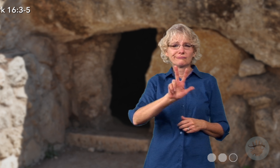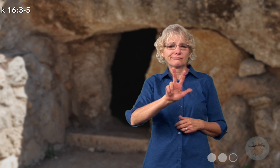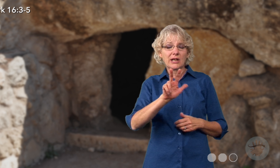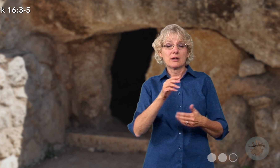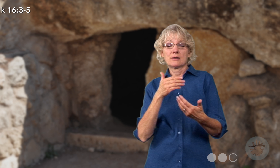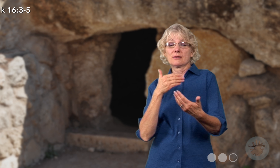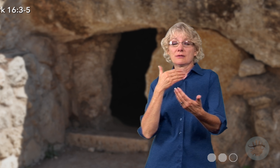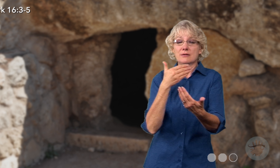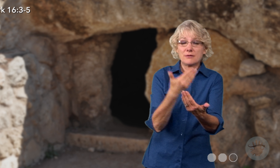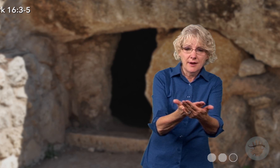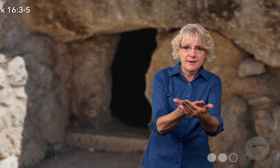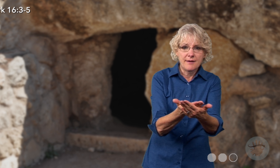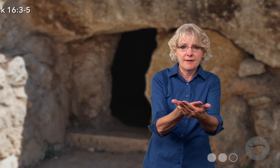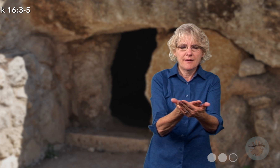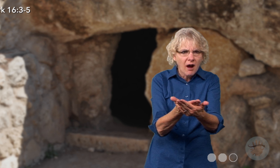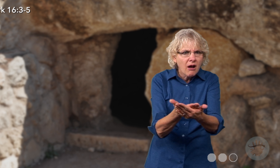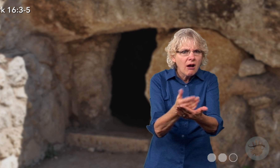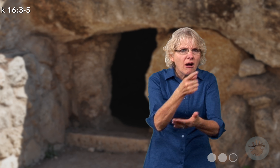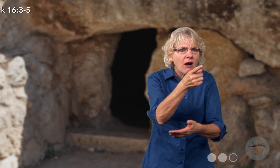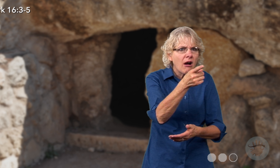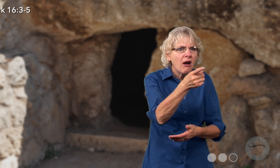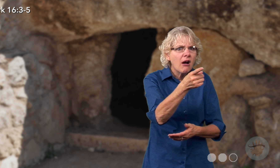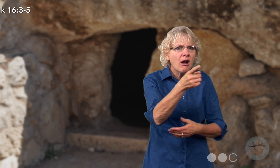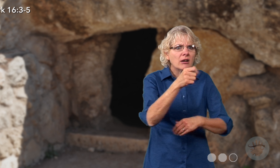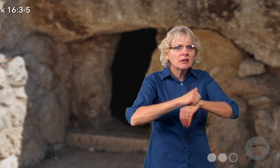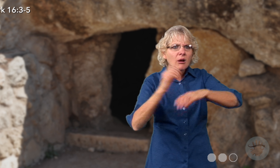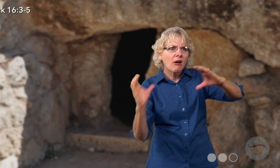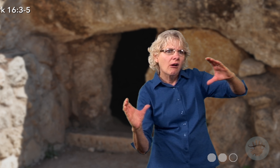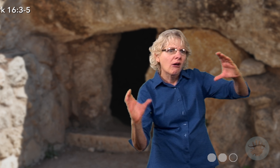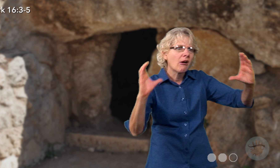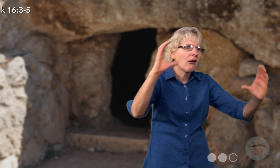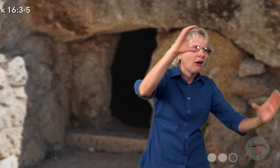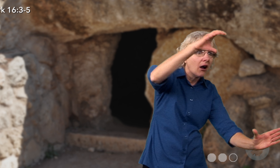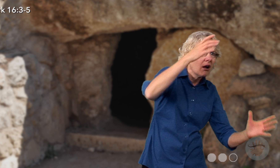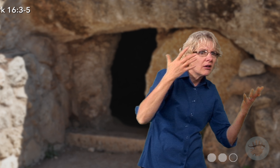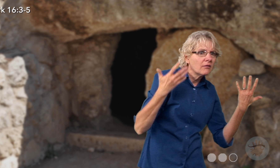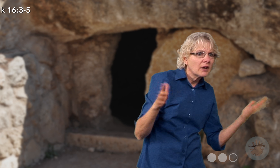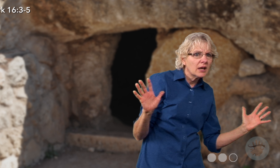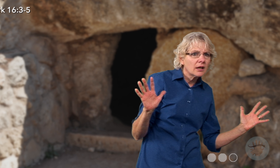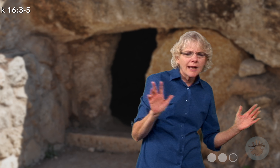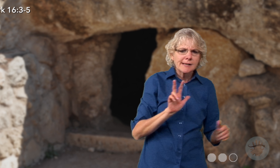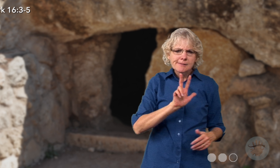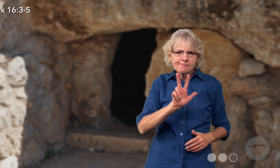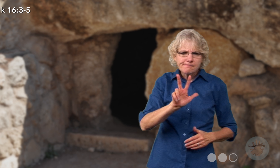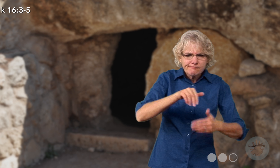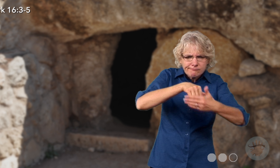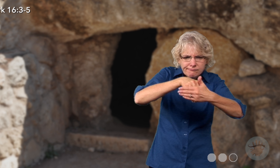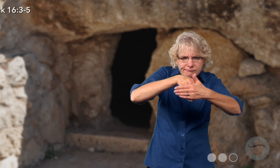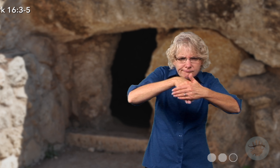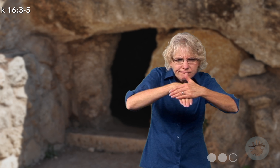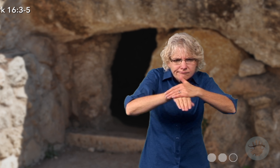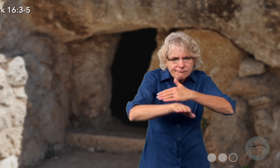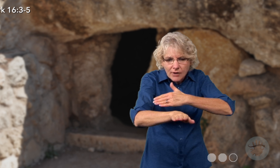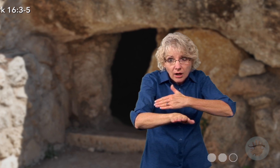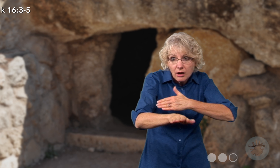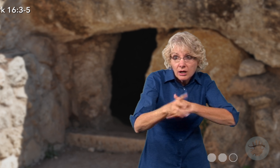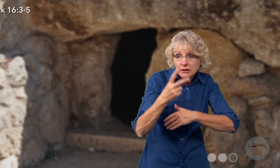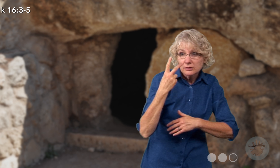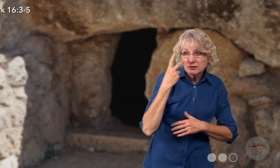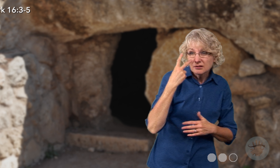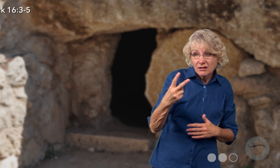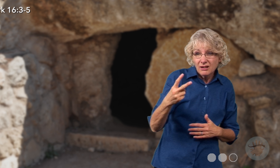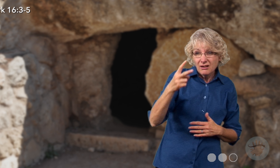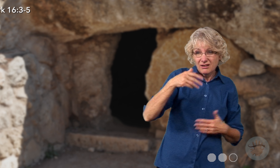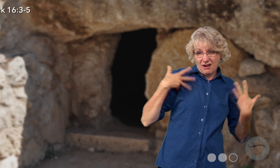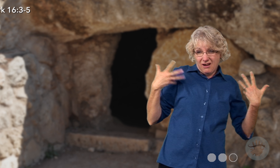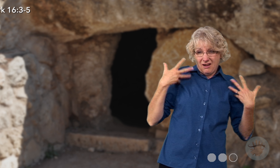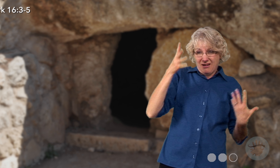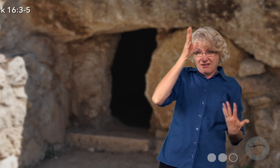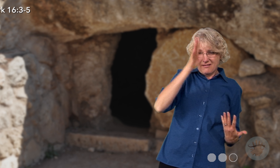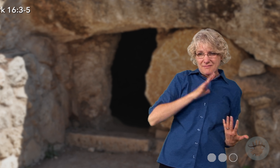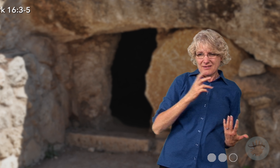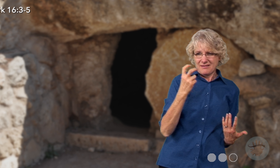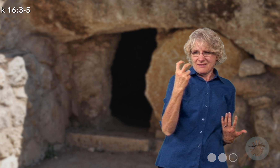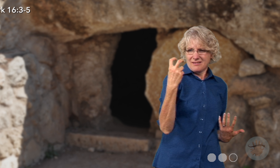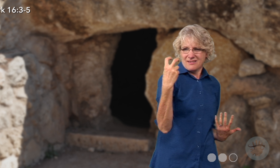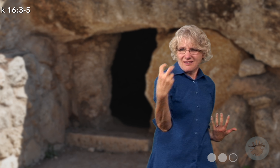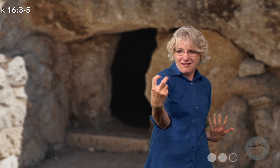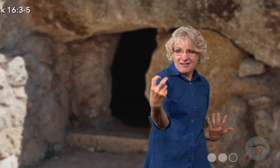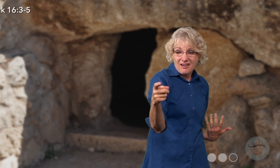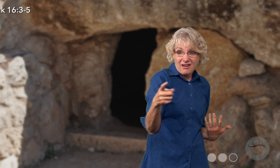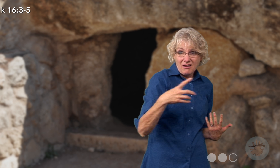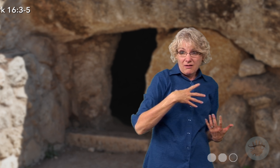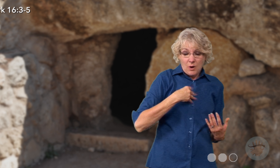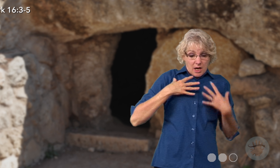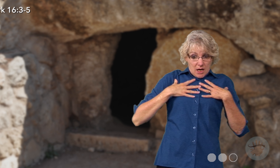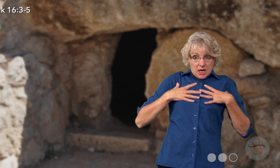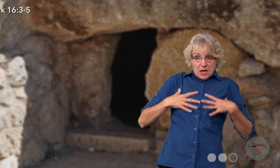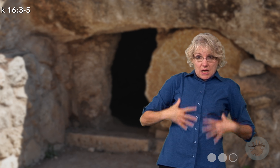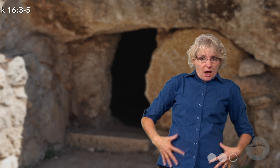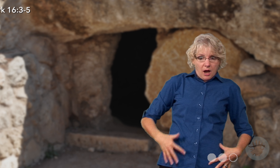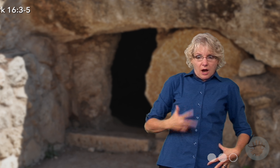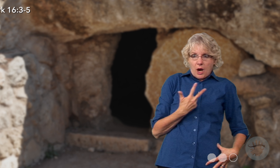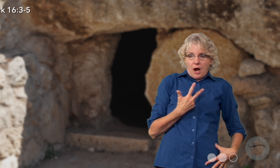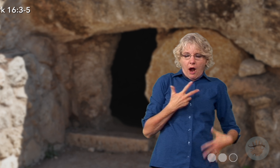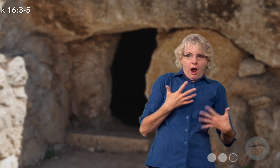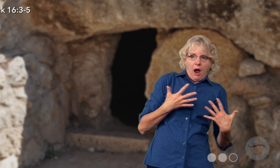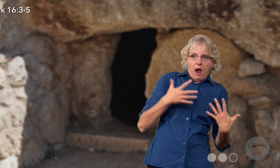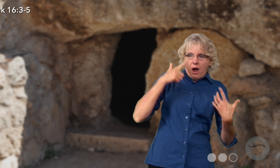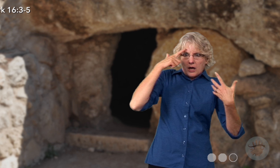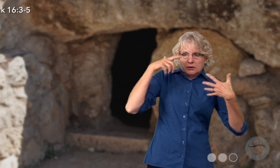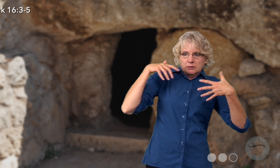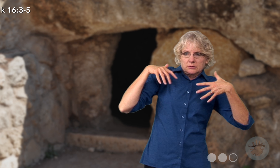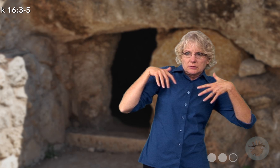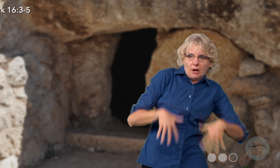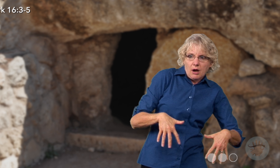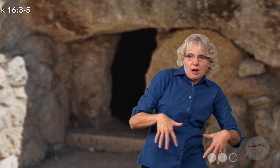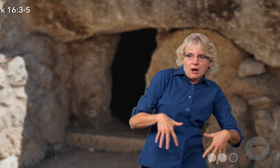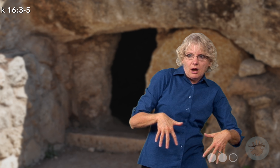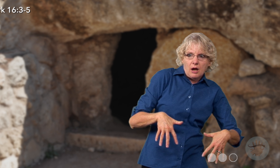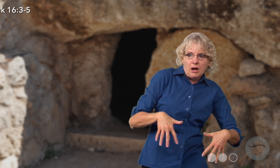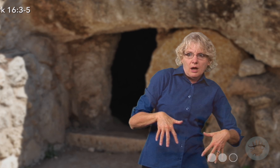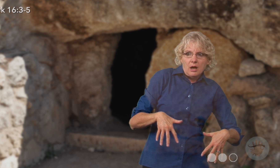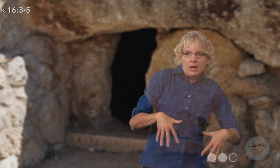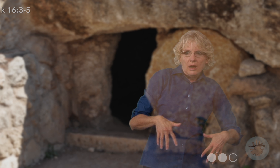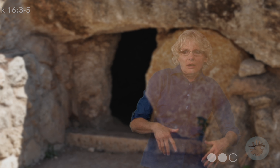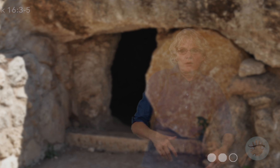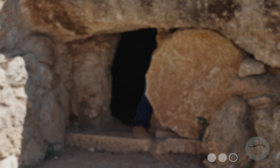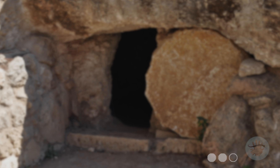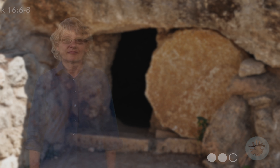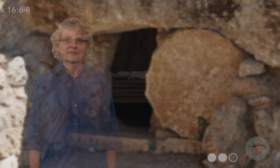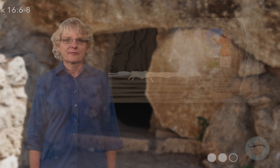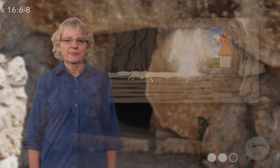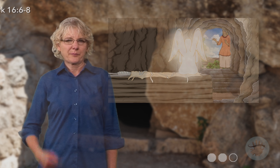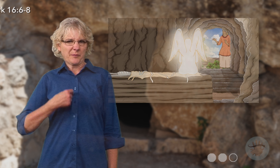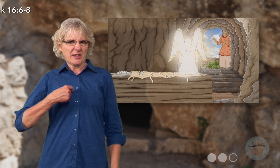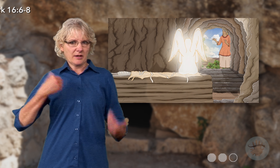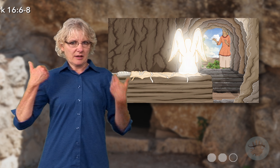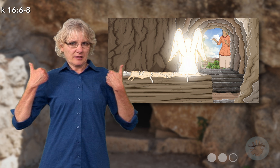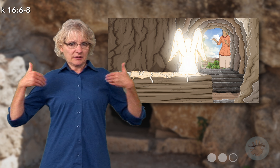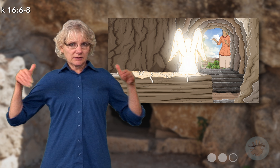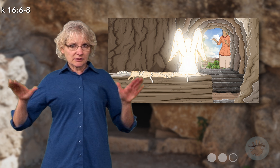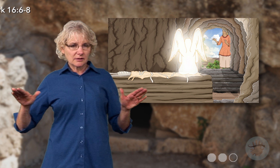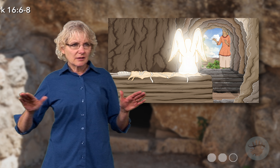When they entered the tomb, they saw a young man dressed in a white robe sitting on the right side, and they were alarmed.